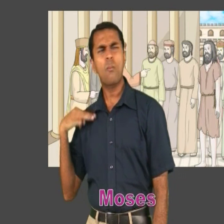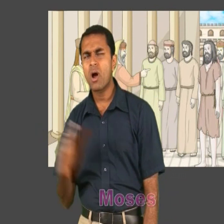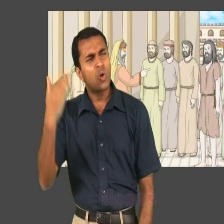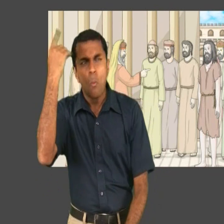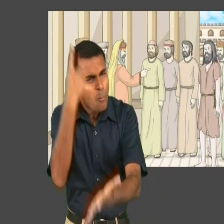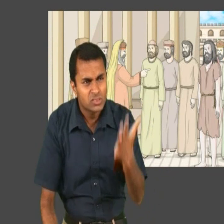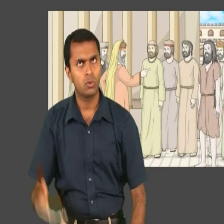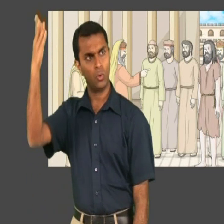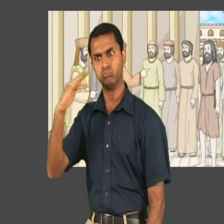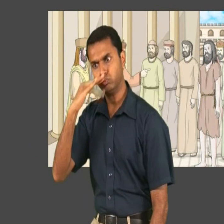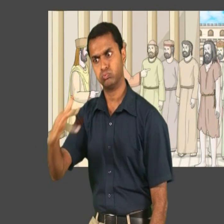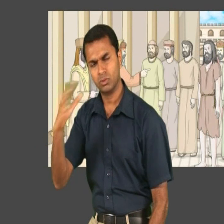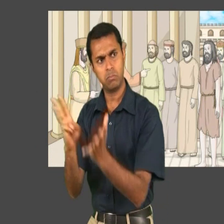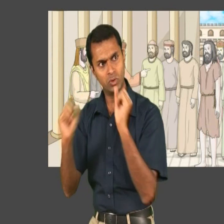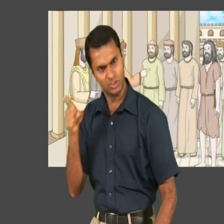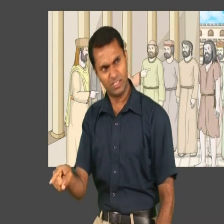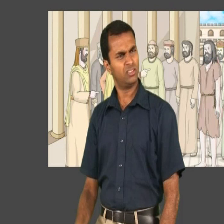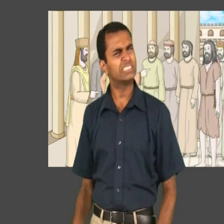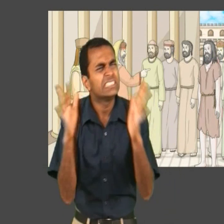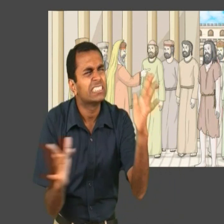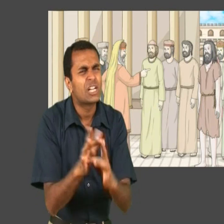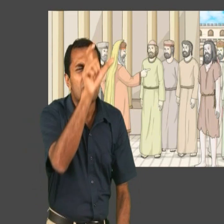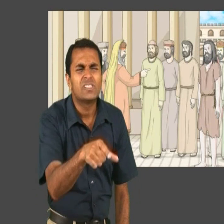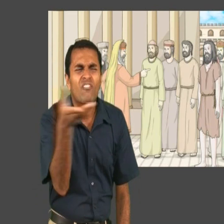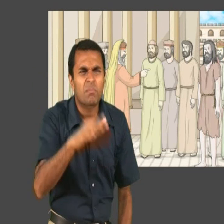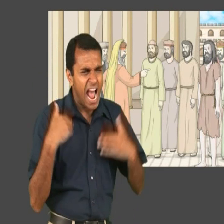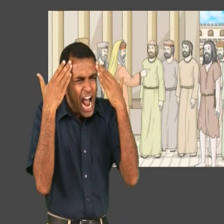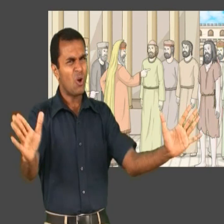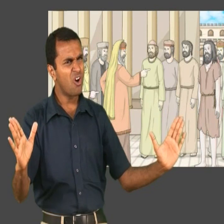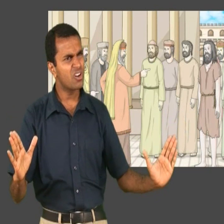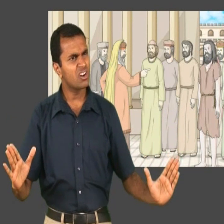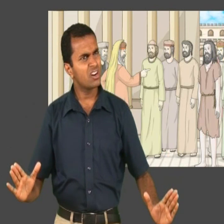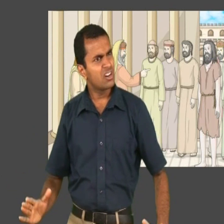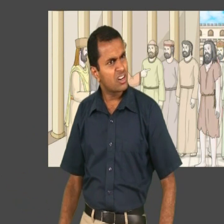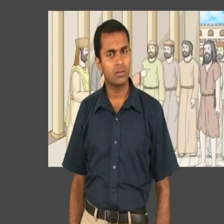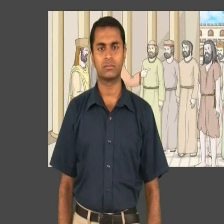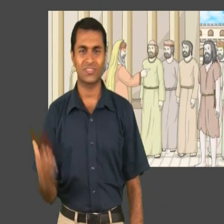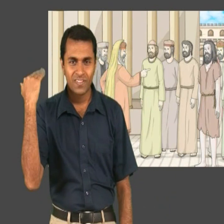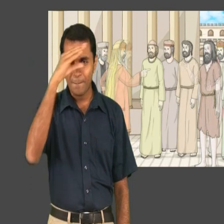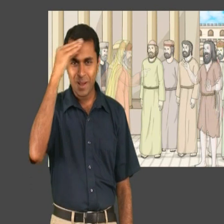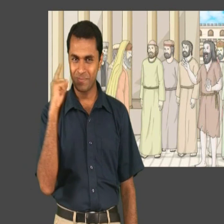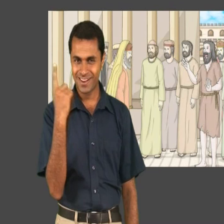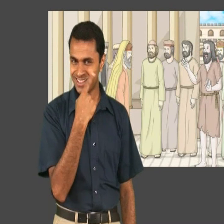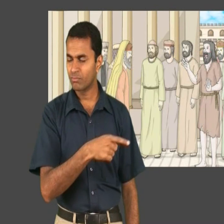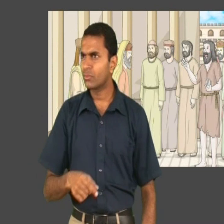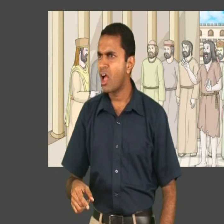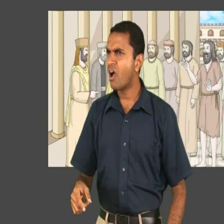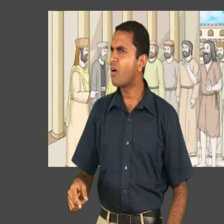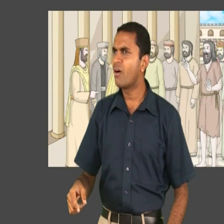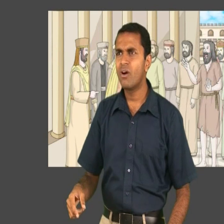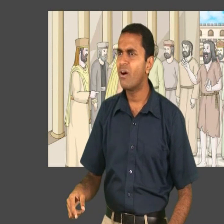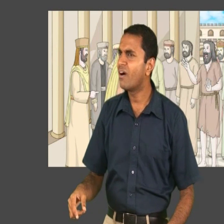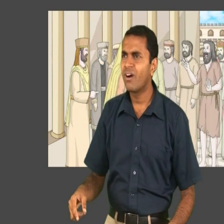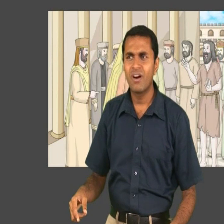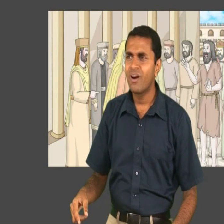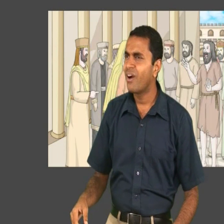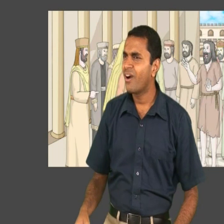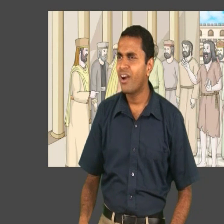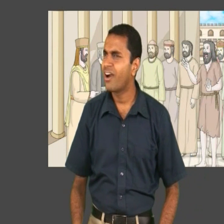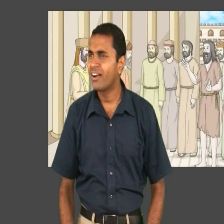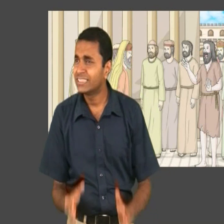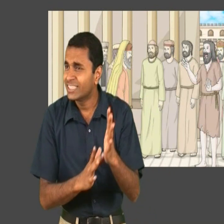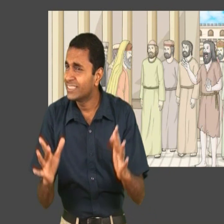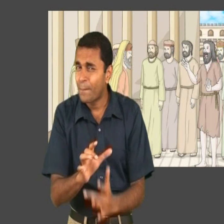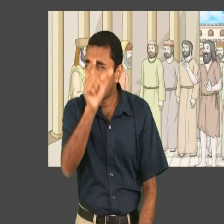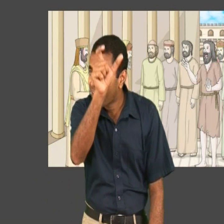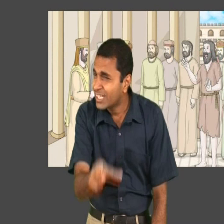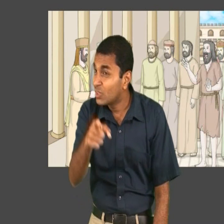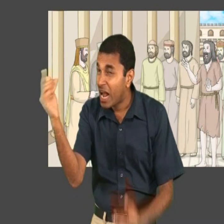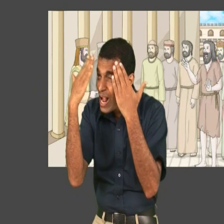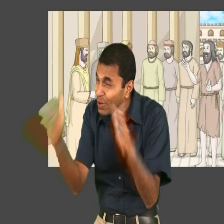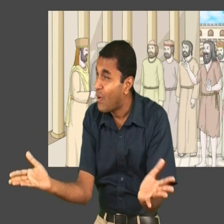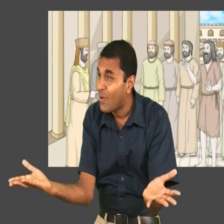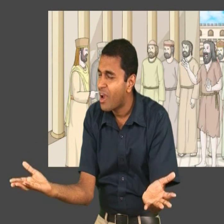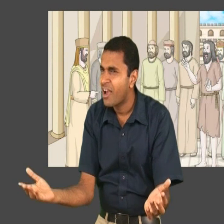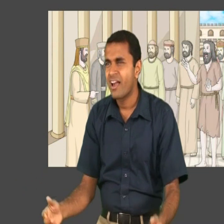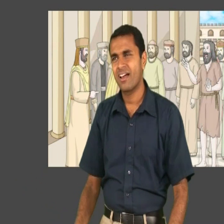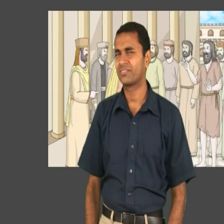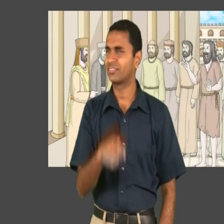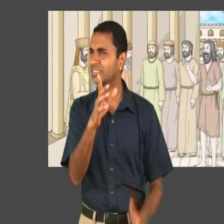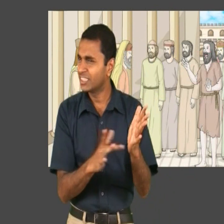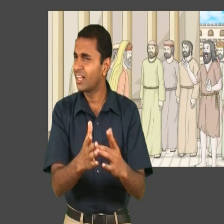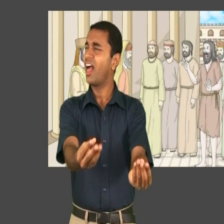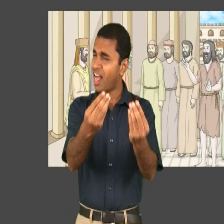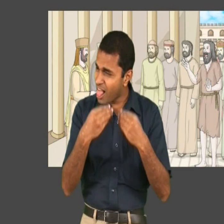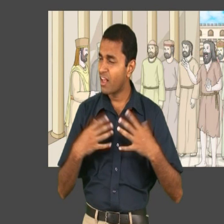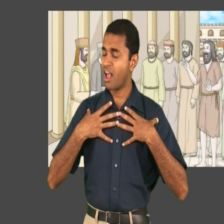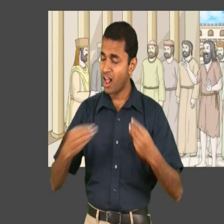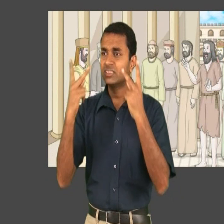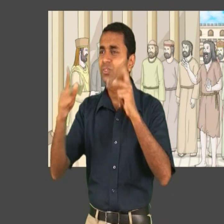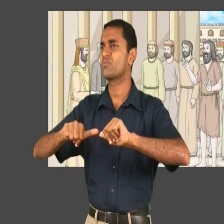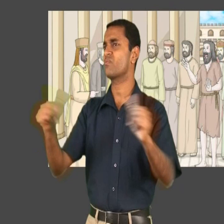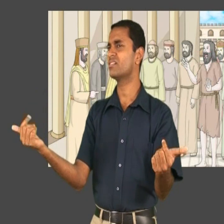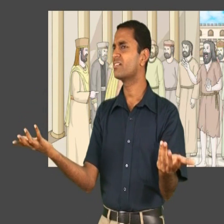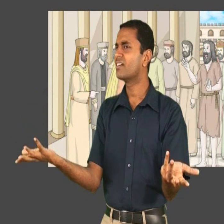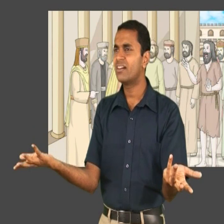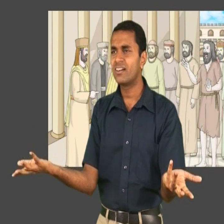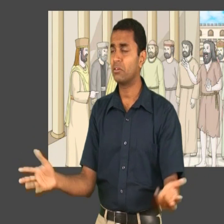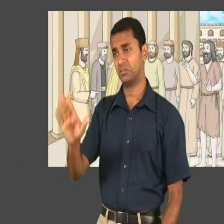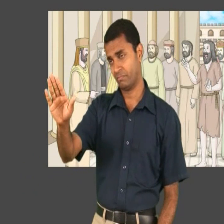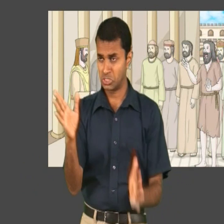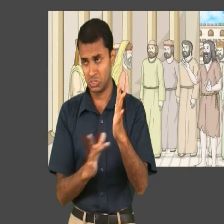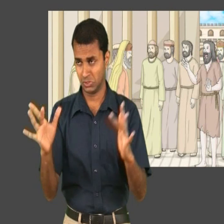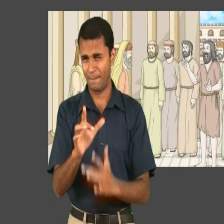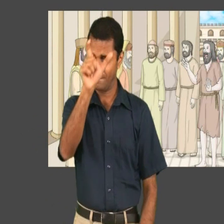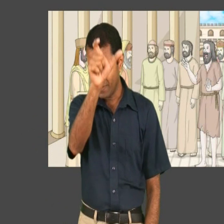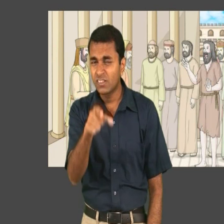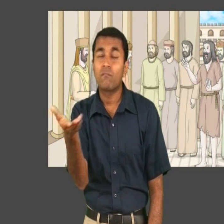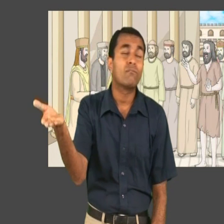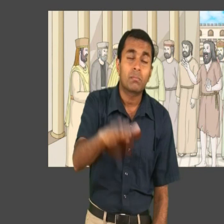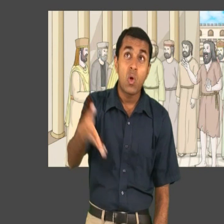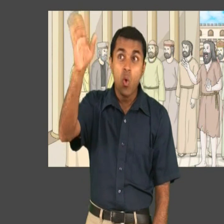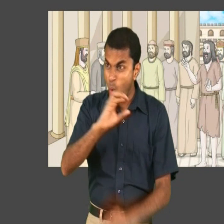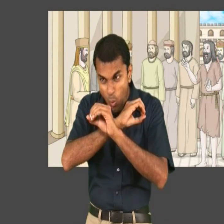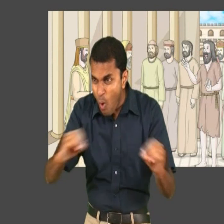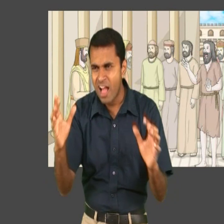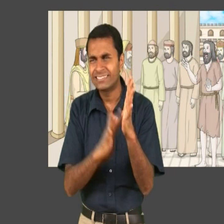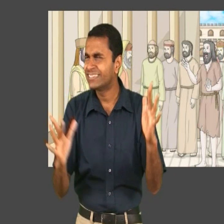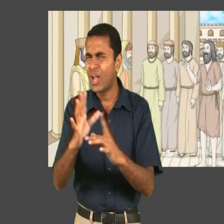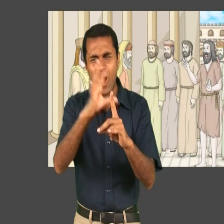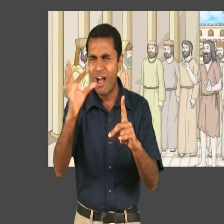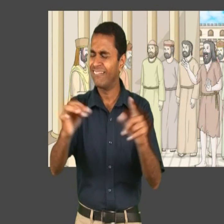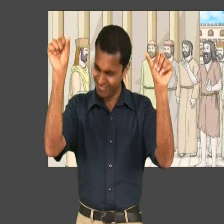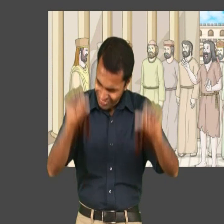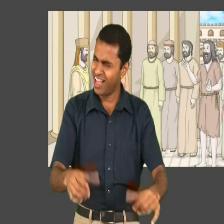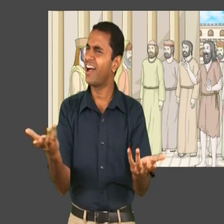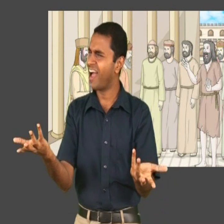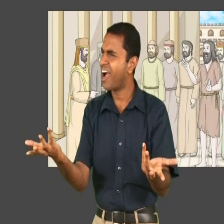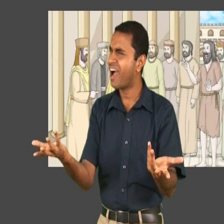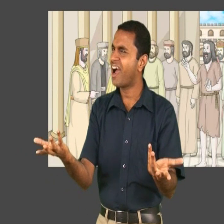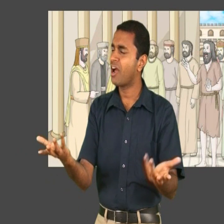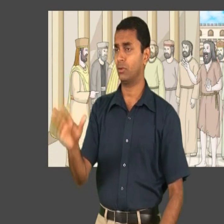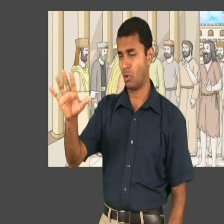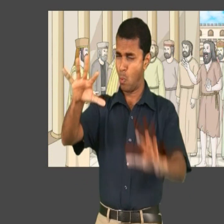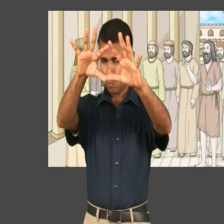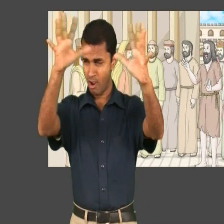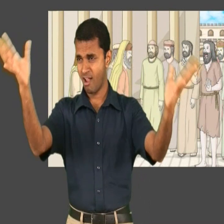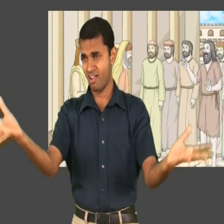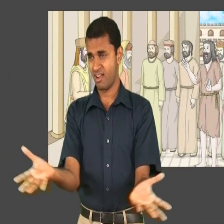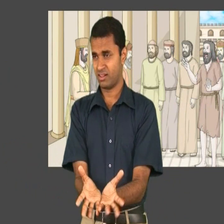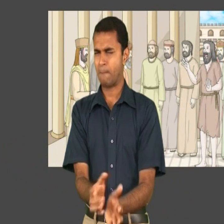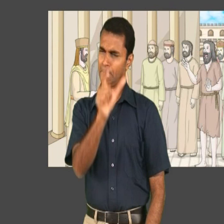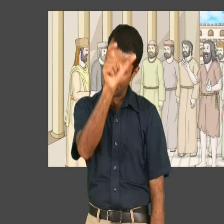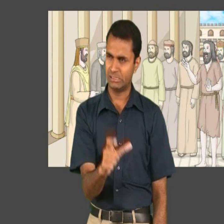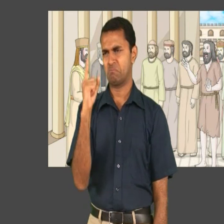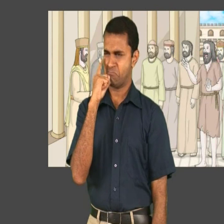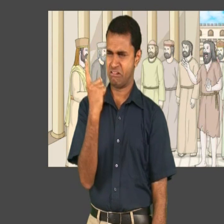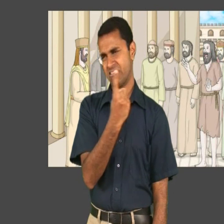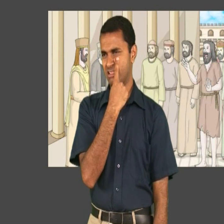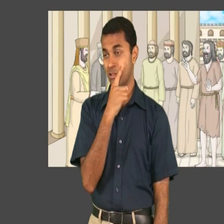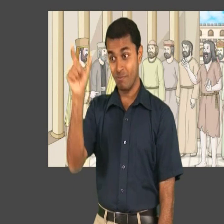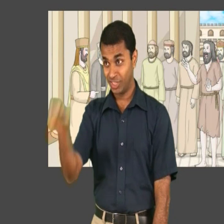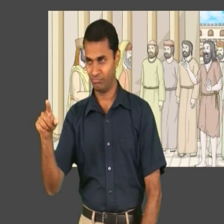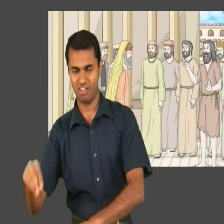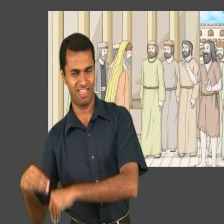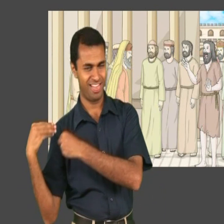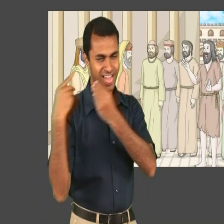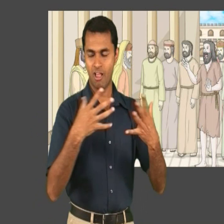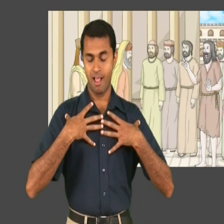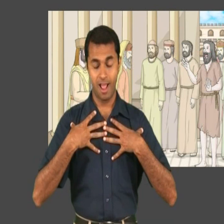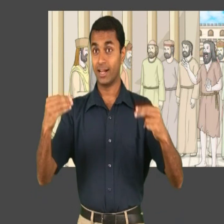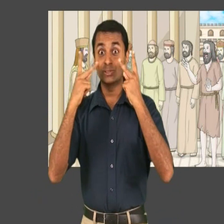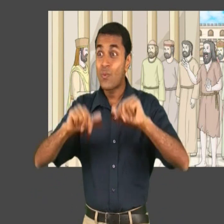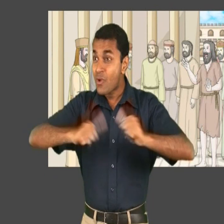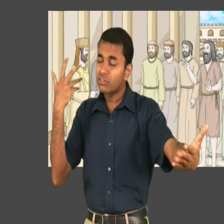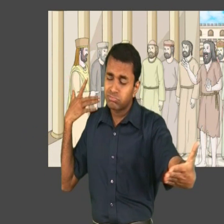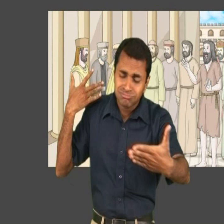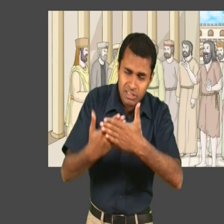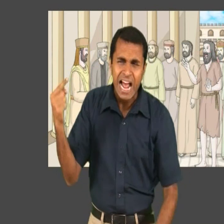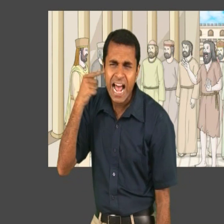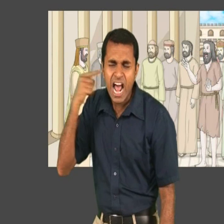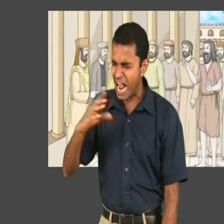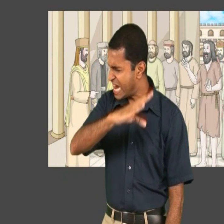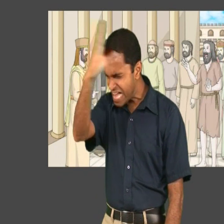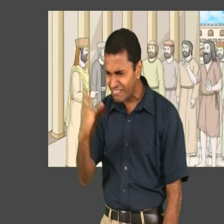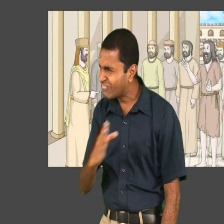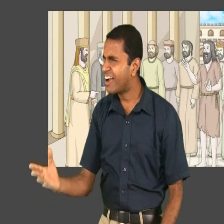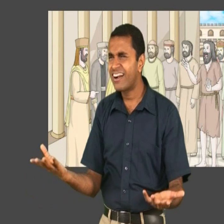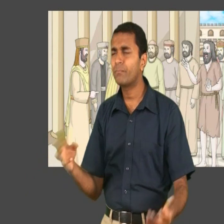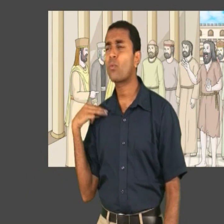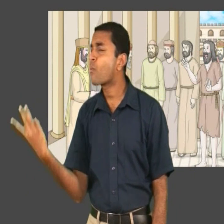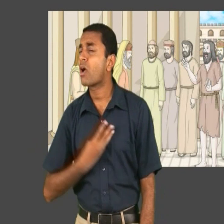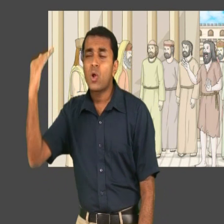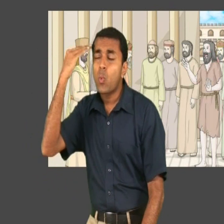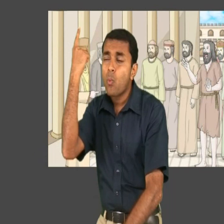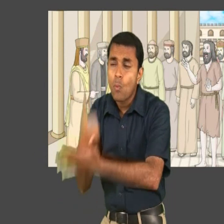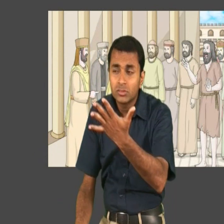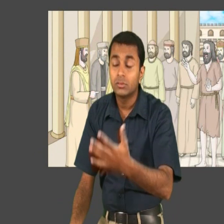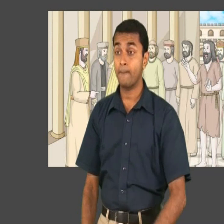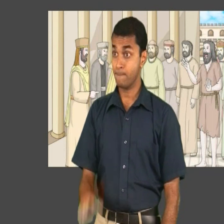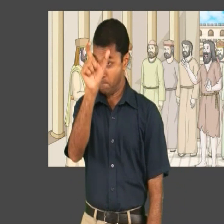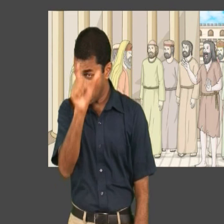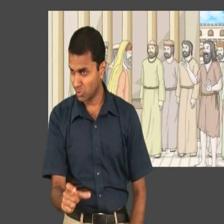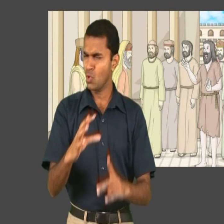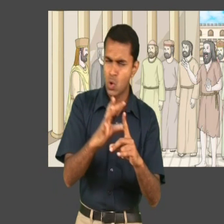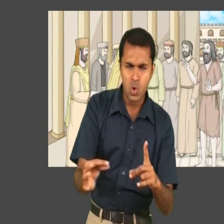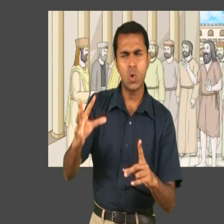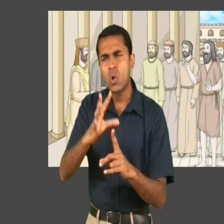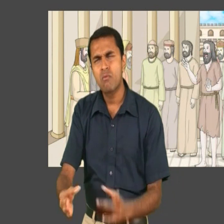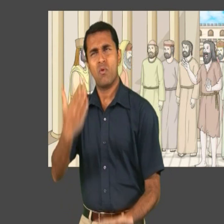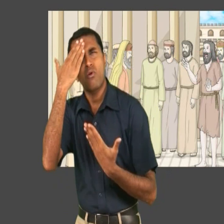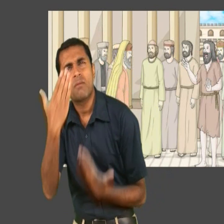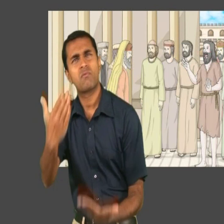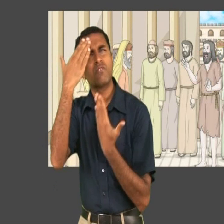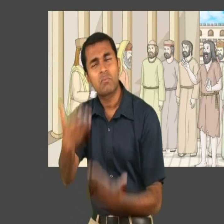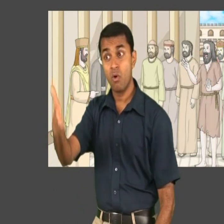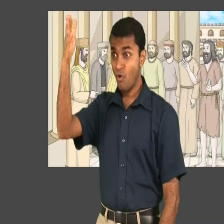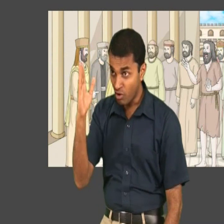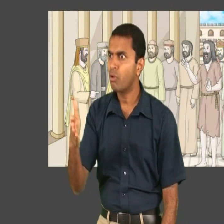We know that God spoke to Moses, but we do not know where this man is from.” “That is remarkable indeed!” the man said. “You do not know where He is from, and yet He opened my eyes. We know that God does not listen to sinners, but He does listen to the one who worships Him and does His will.